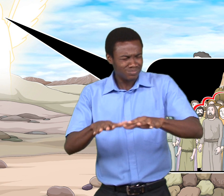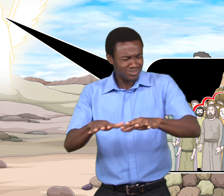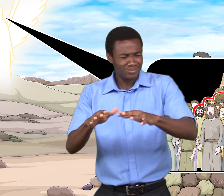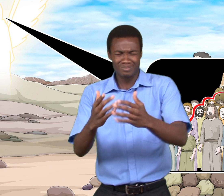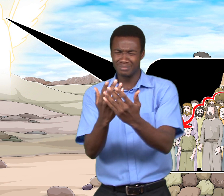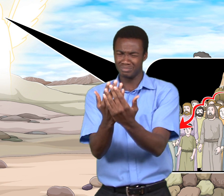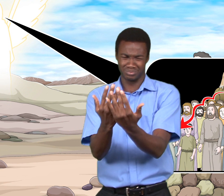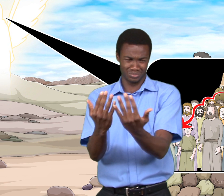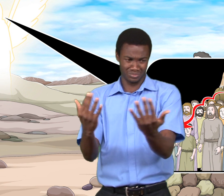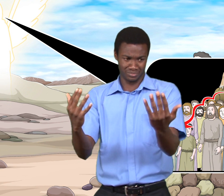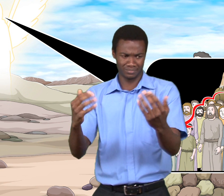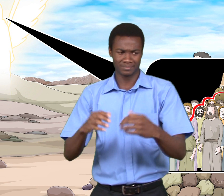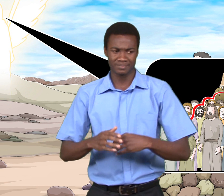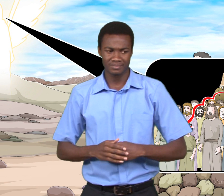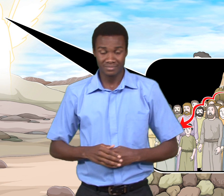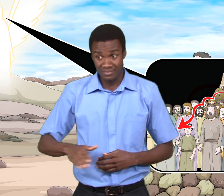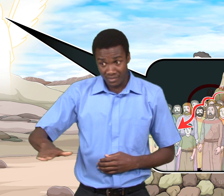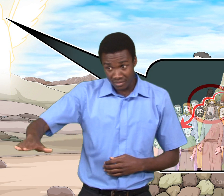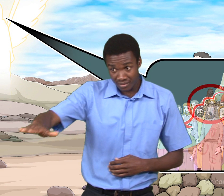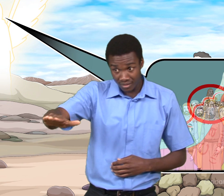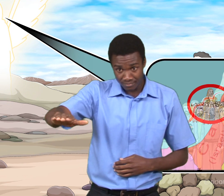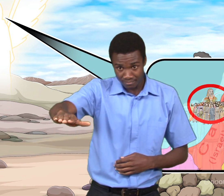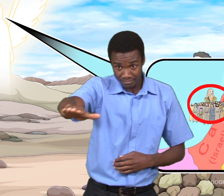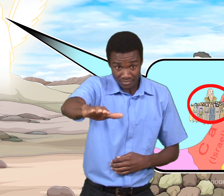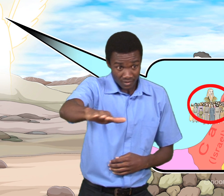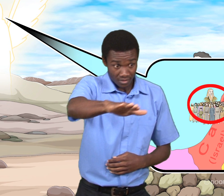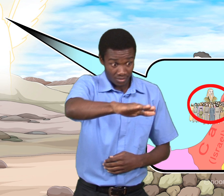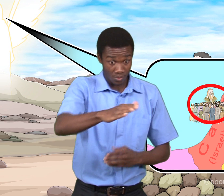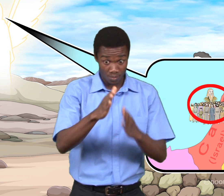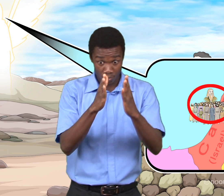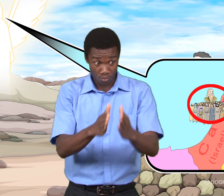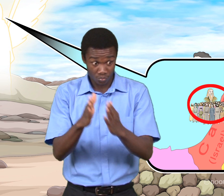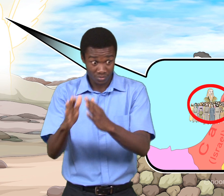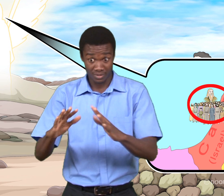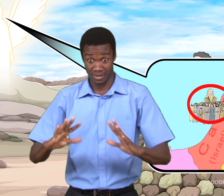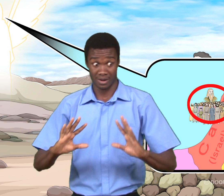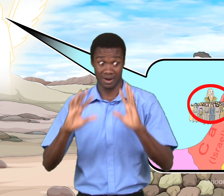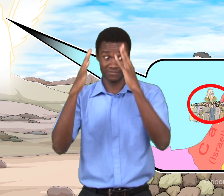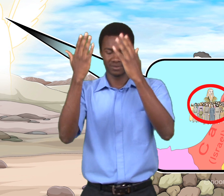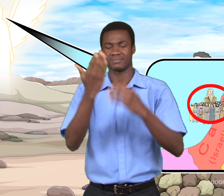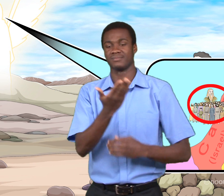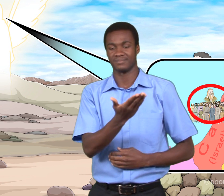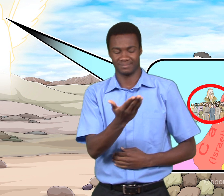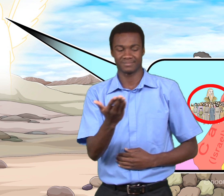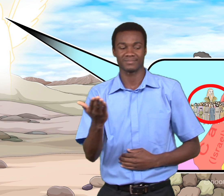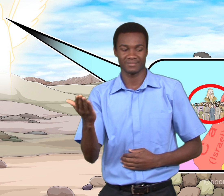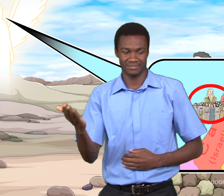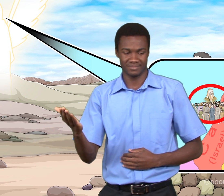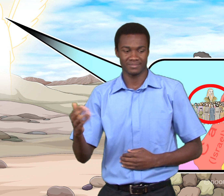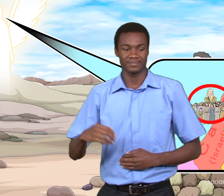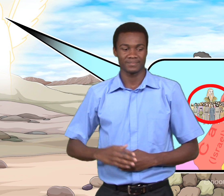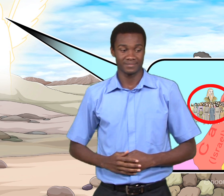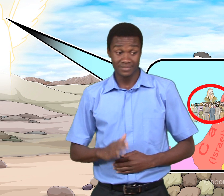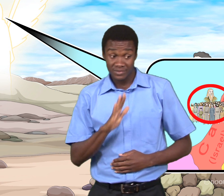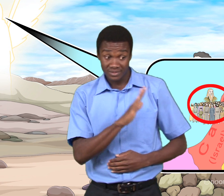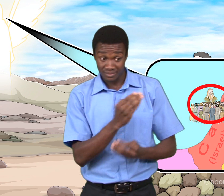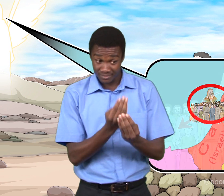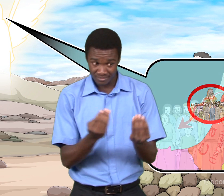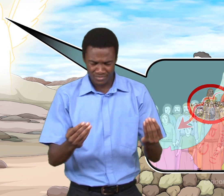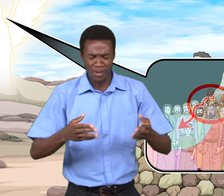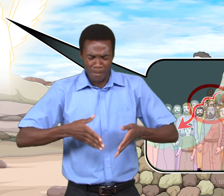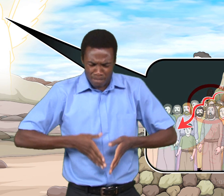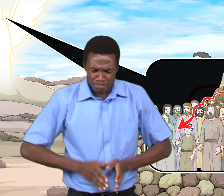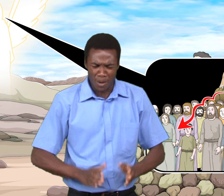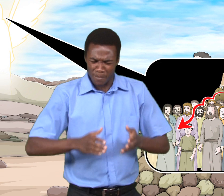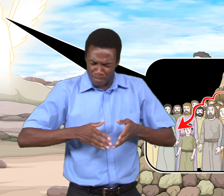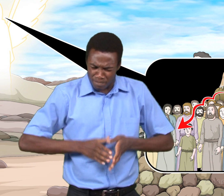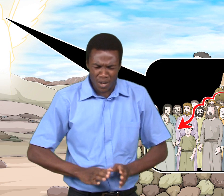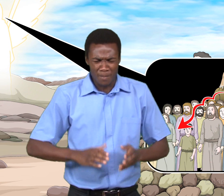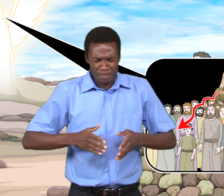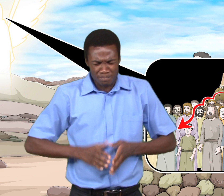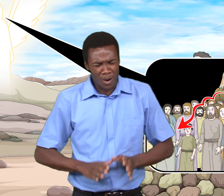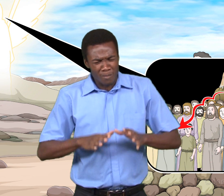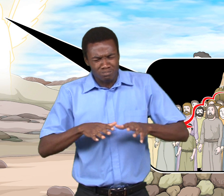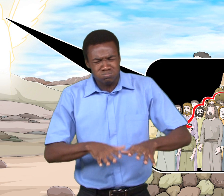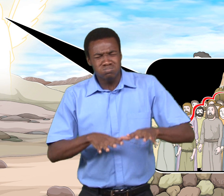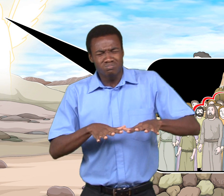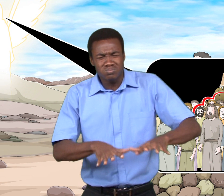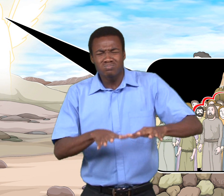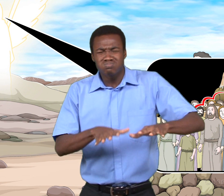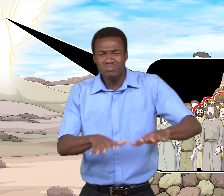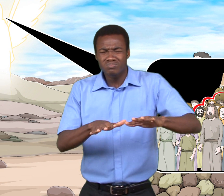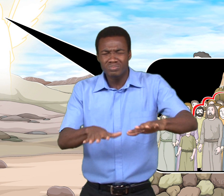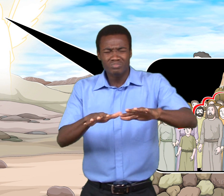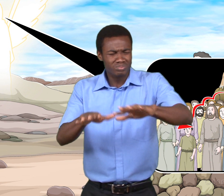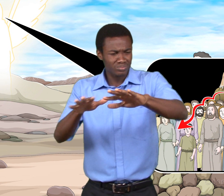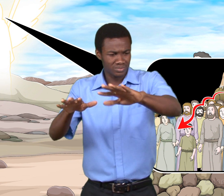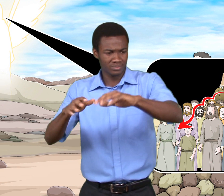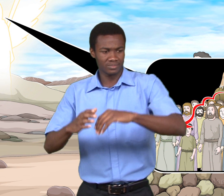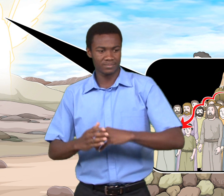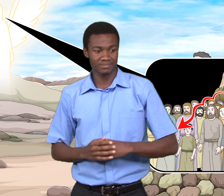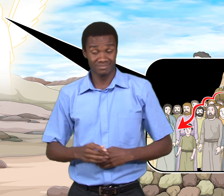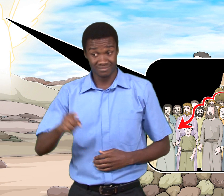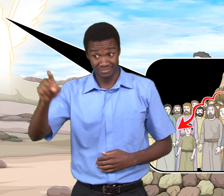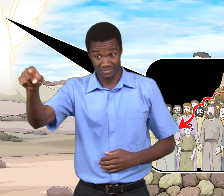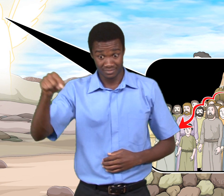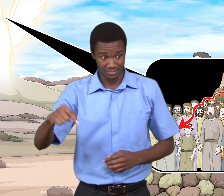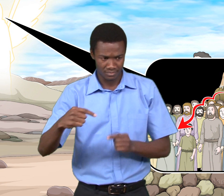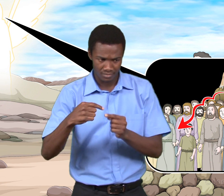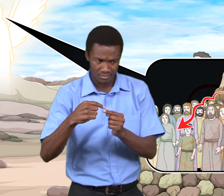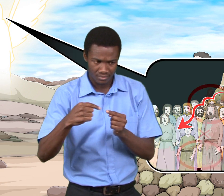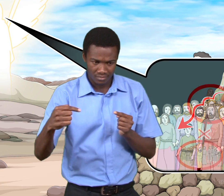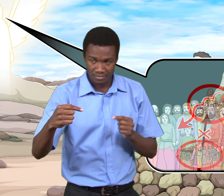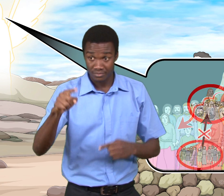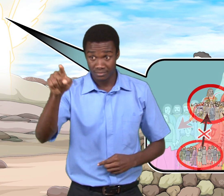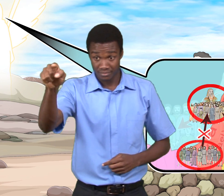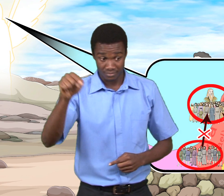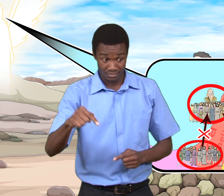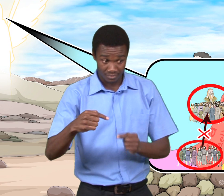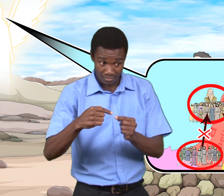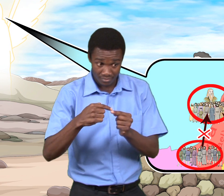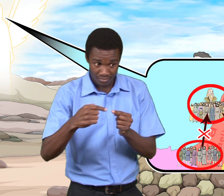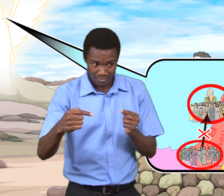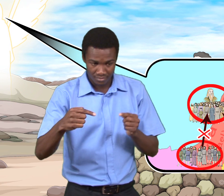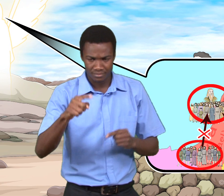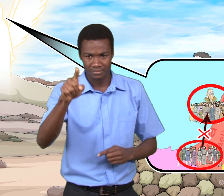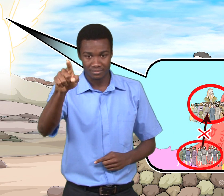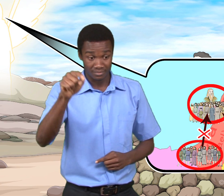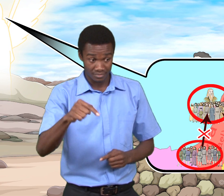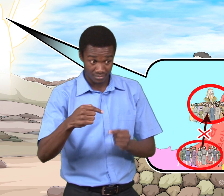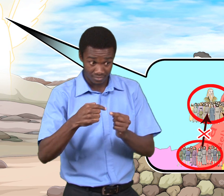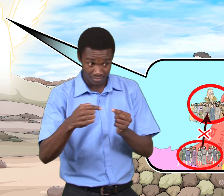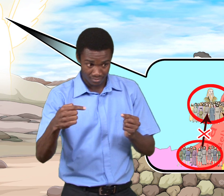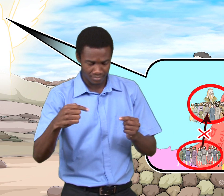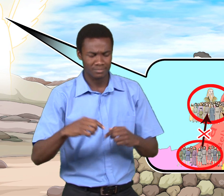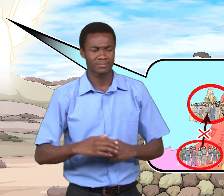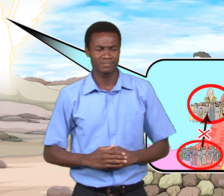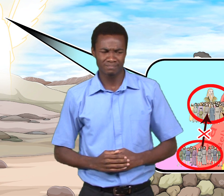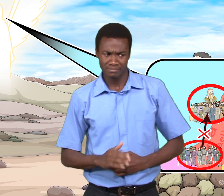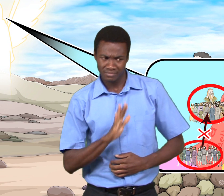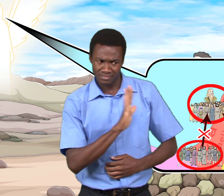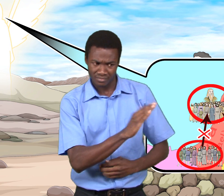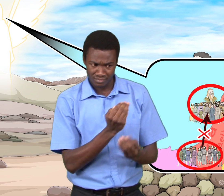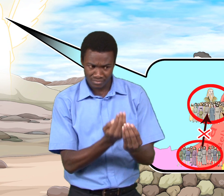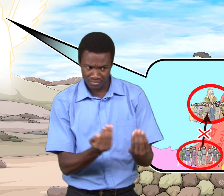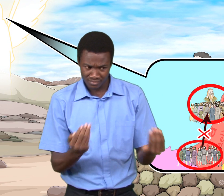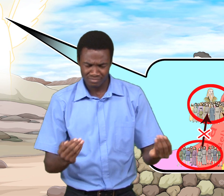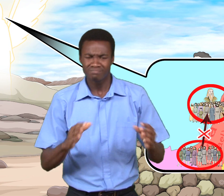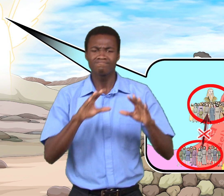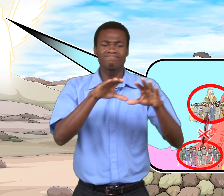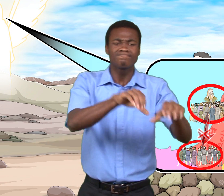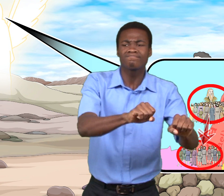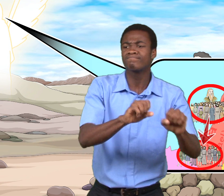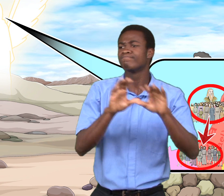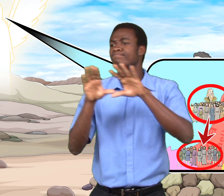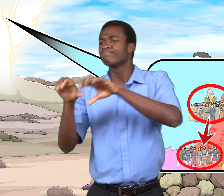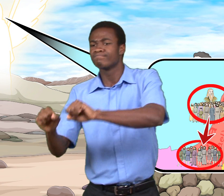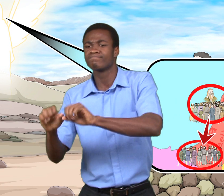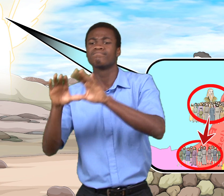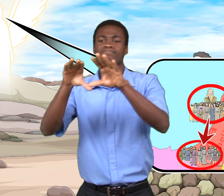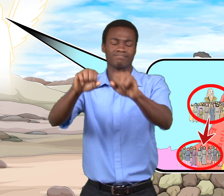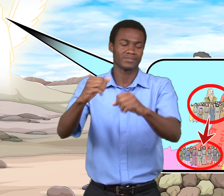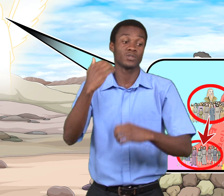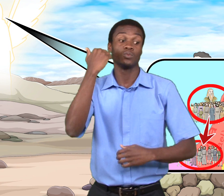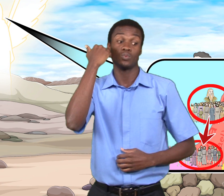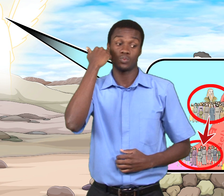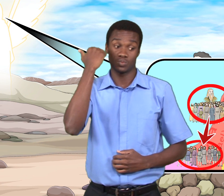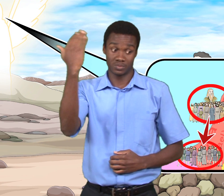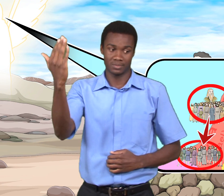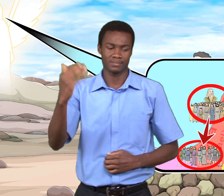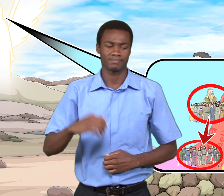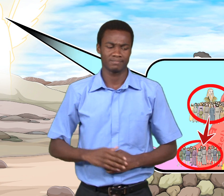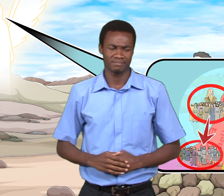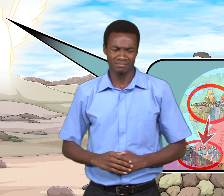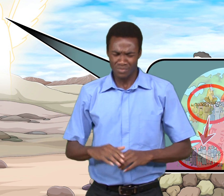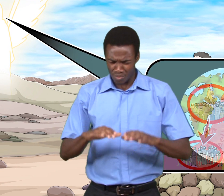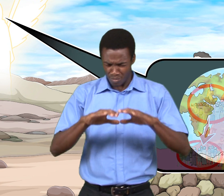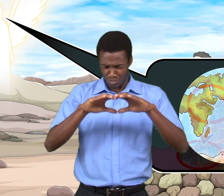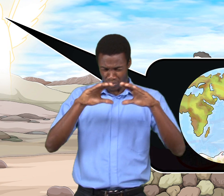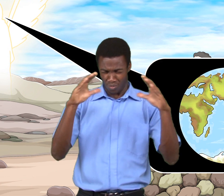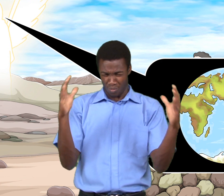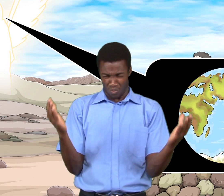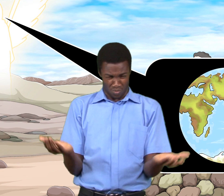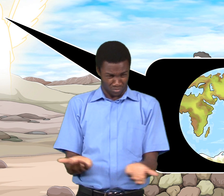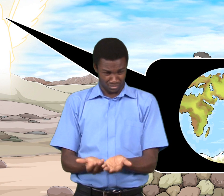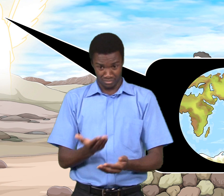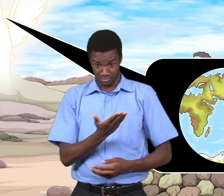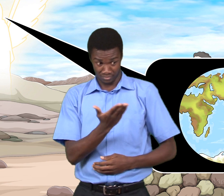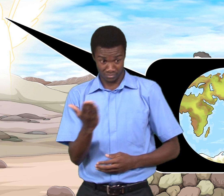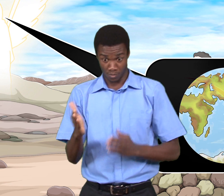Your descendants will possess the gates of their enemies.